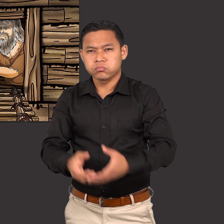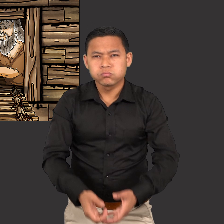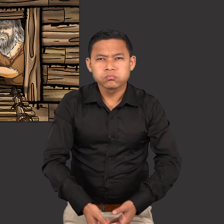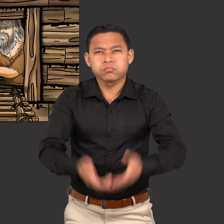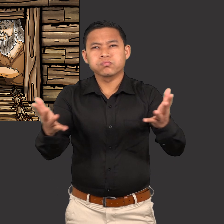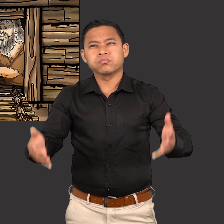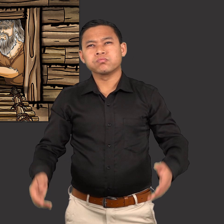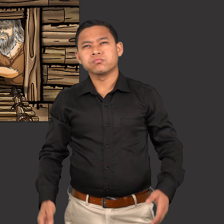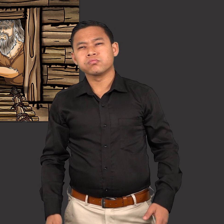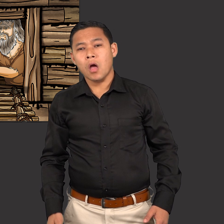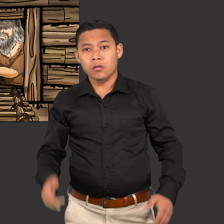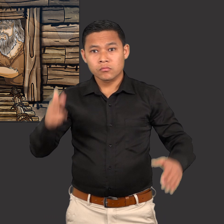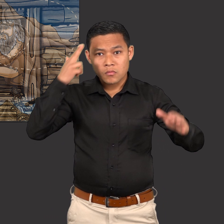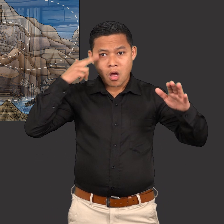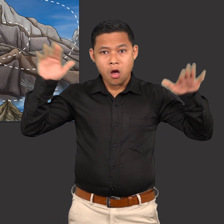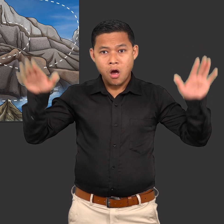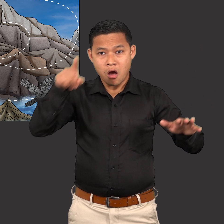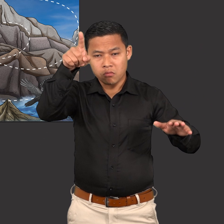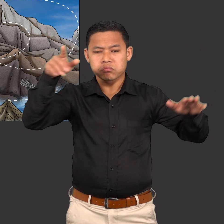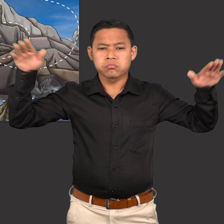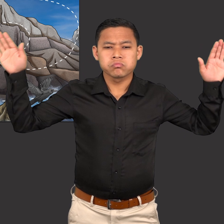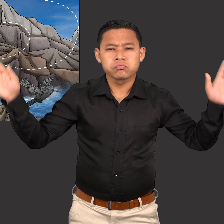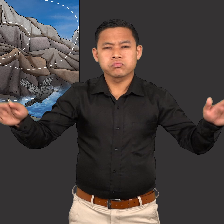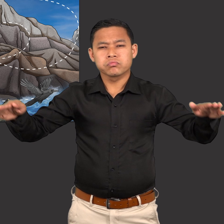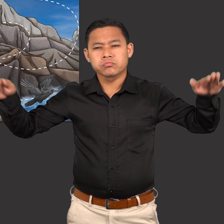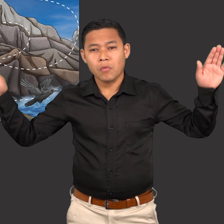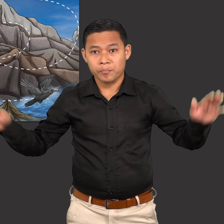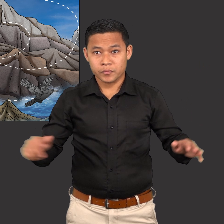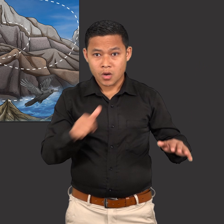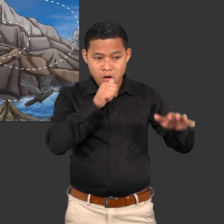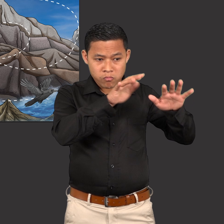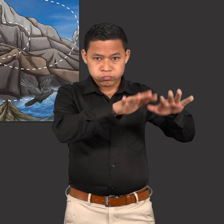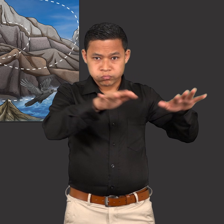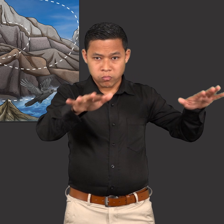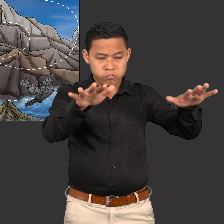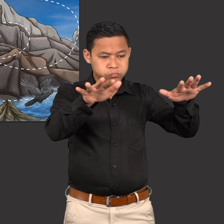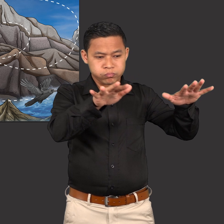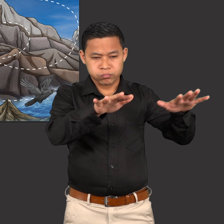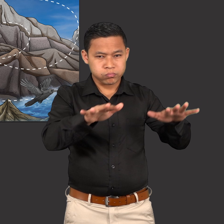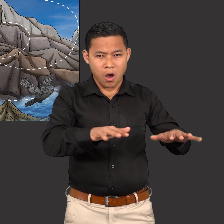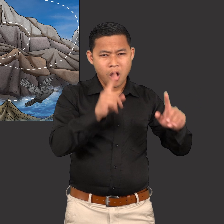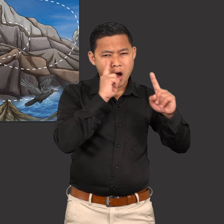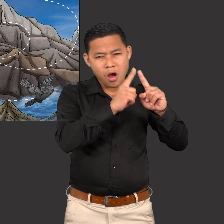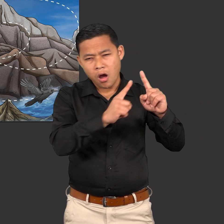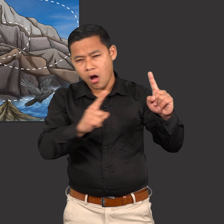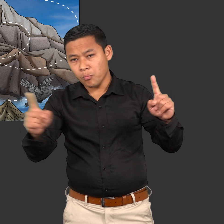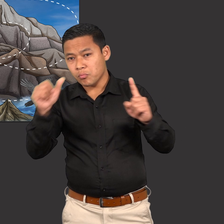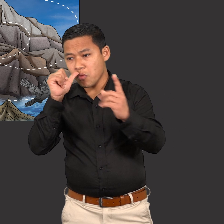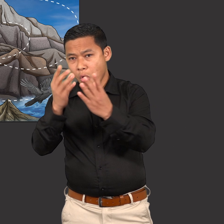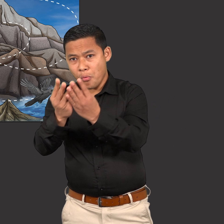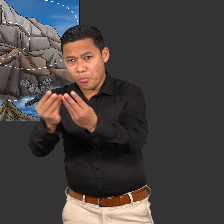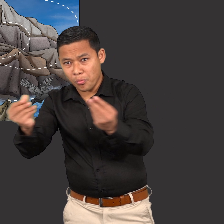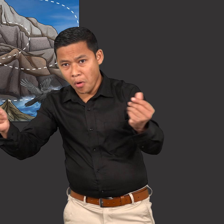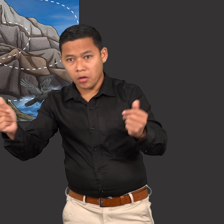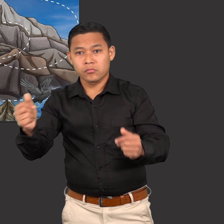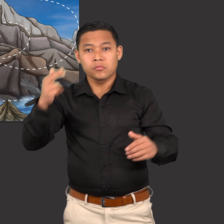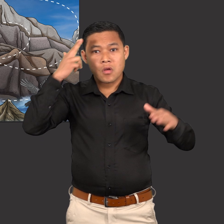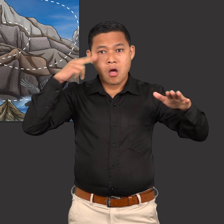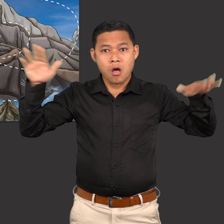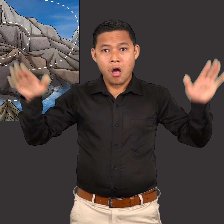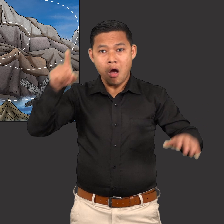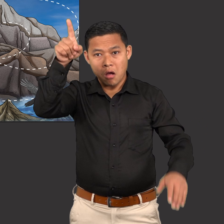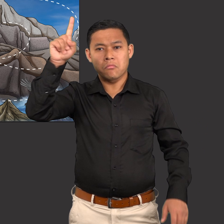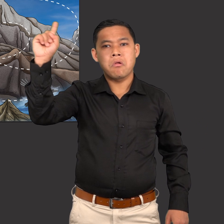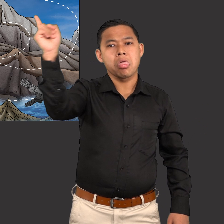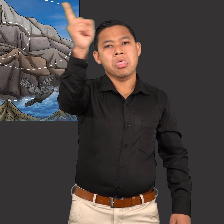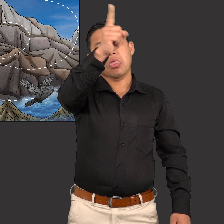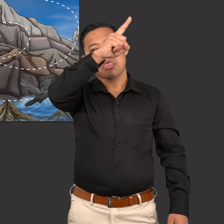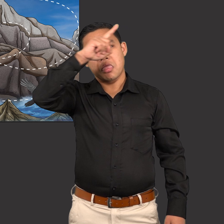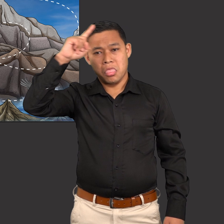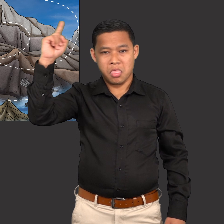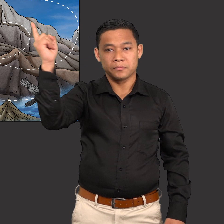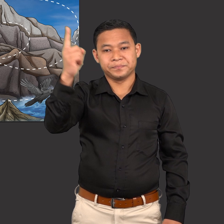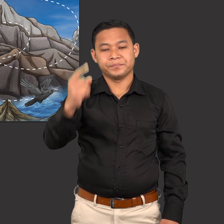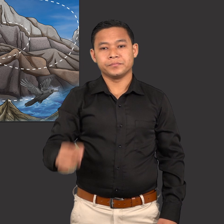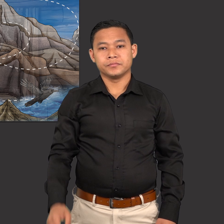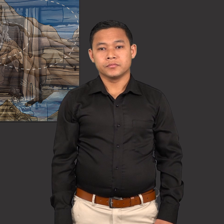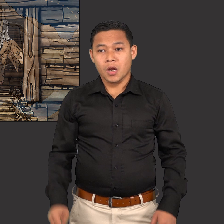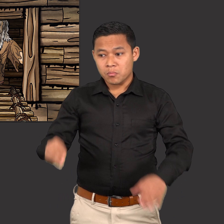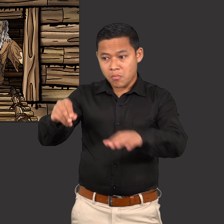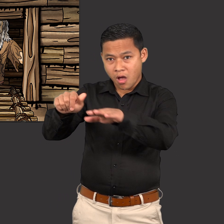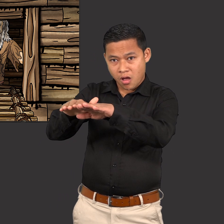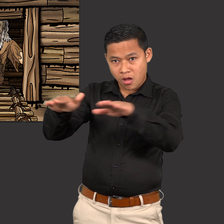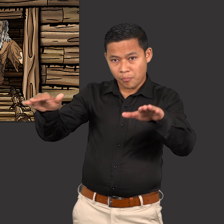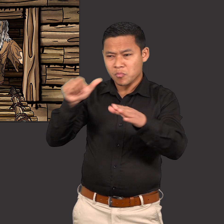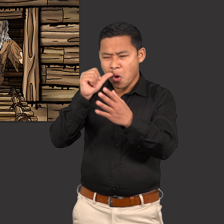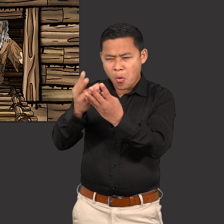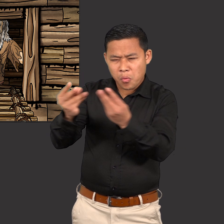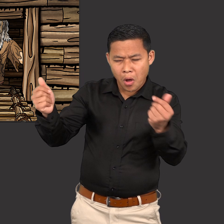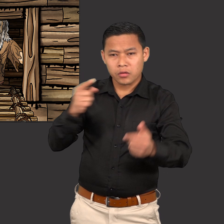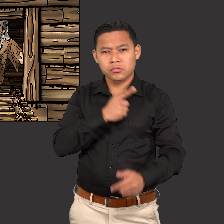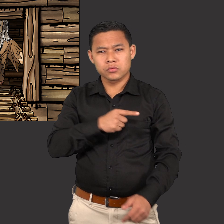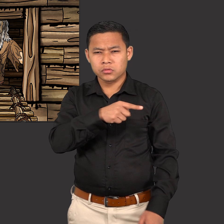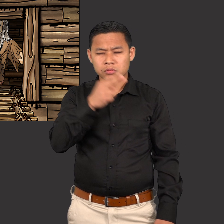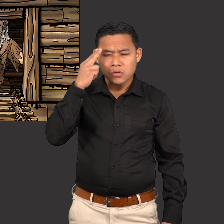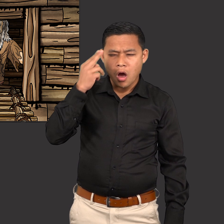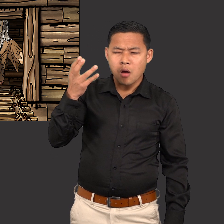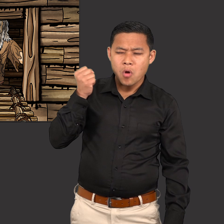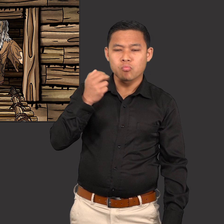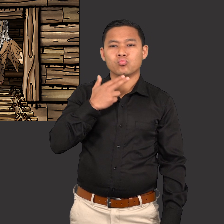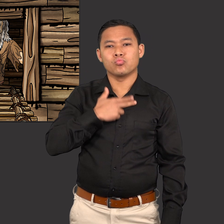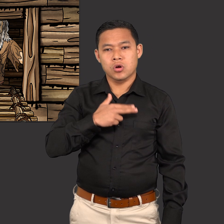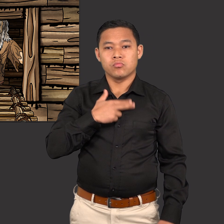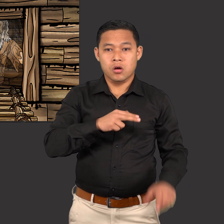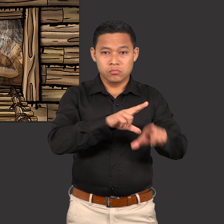It kept flying back and forth until the waters had dried up from the earth.